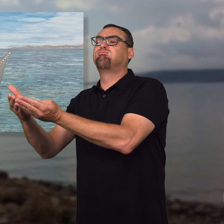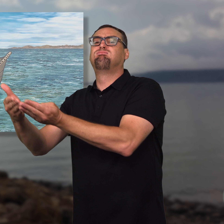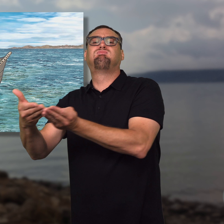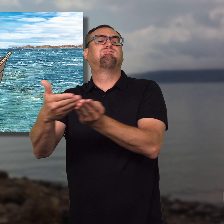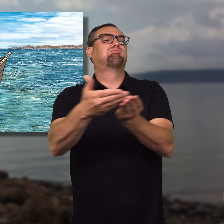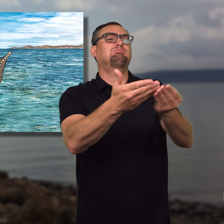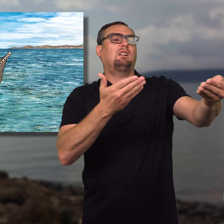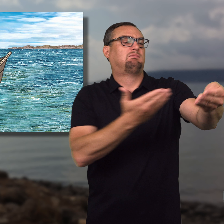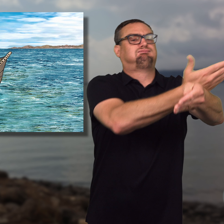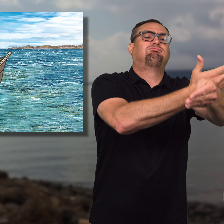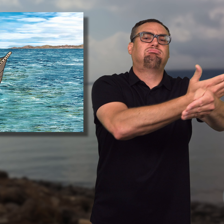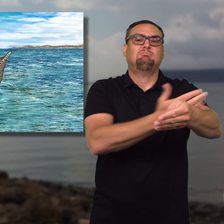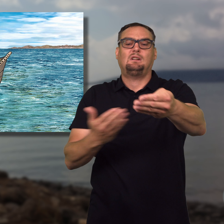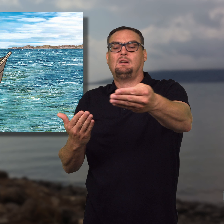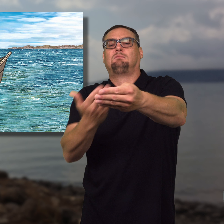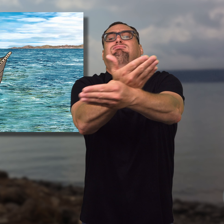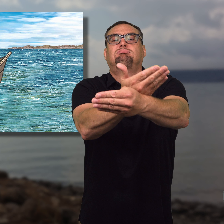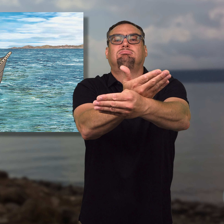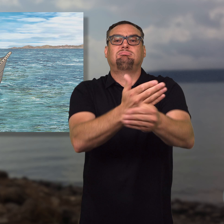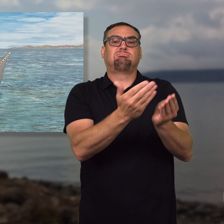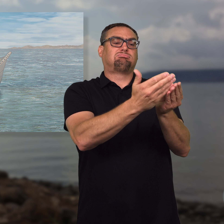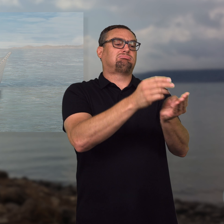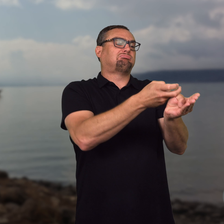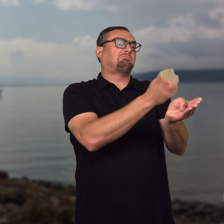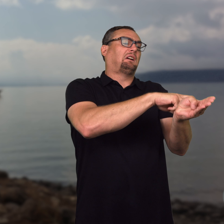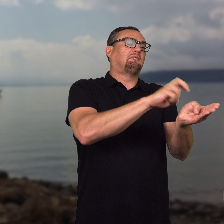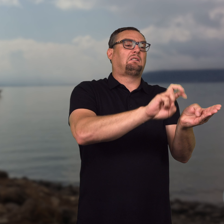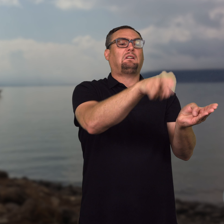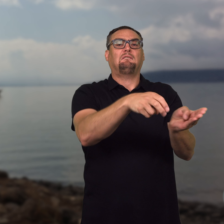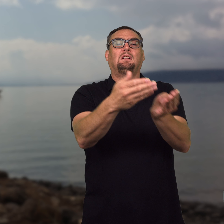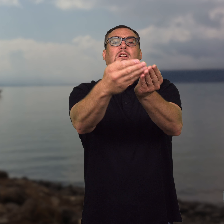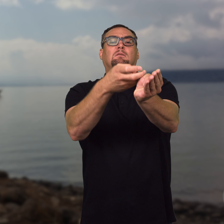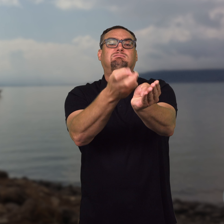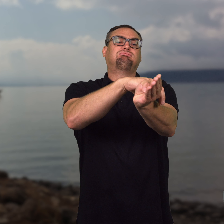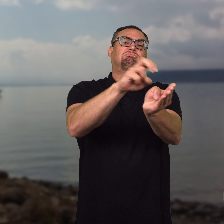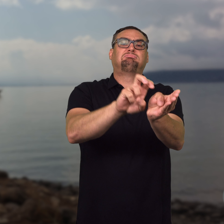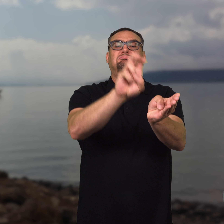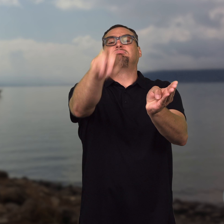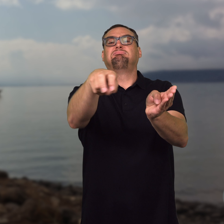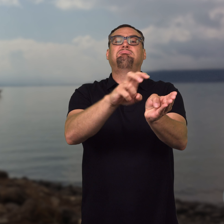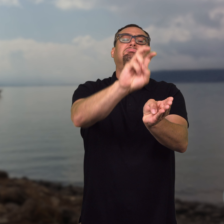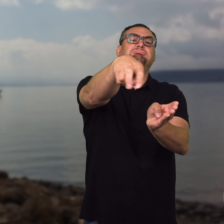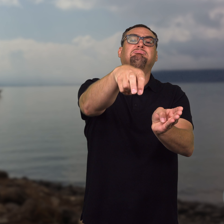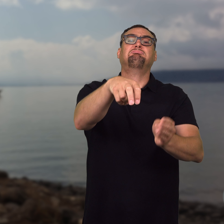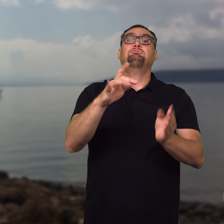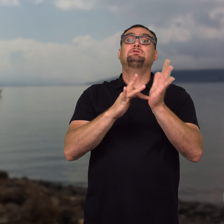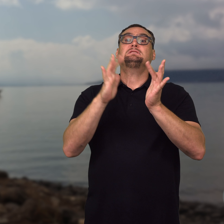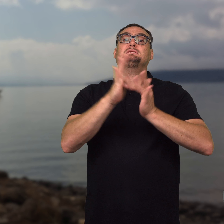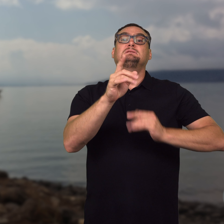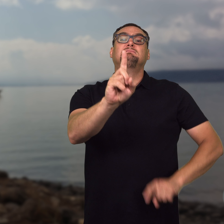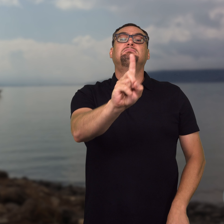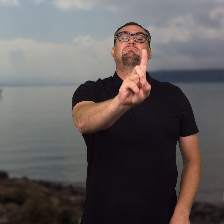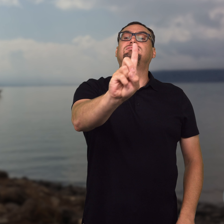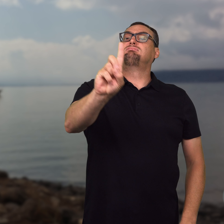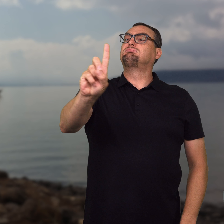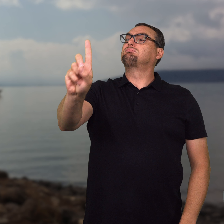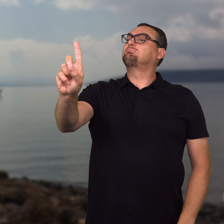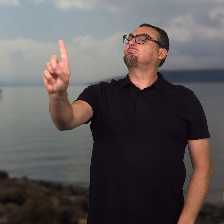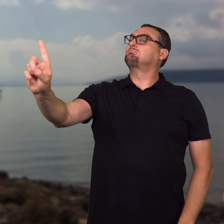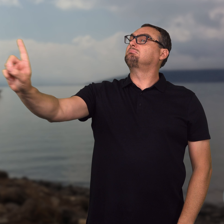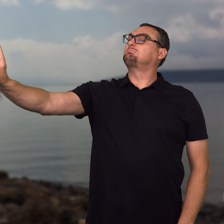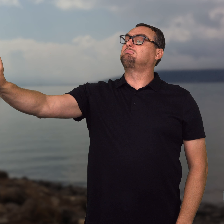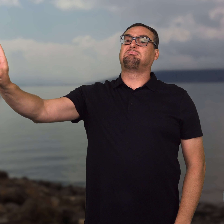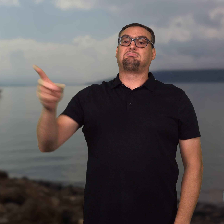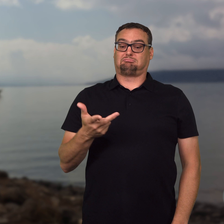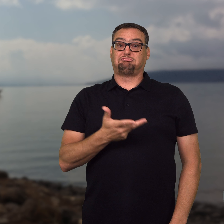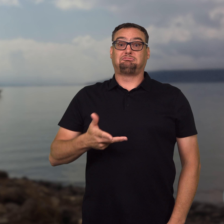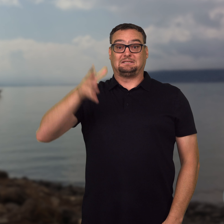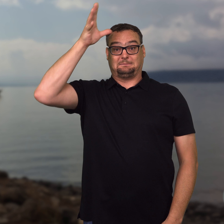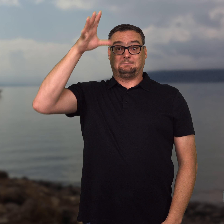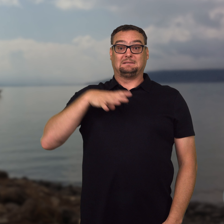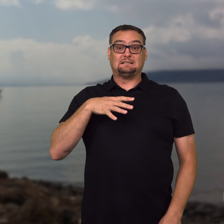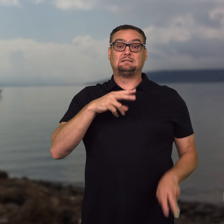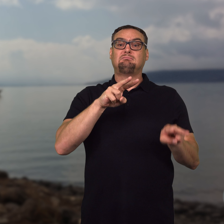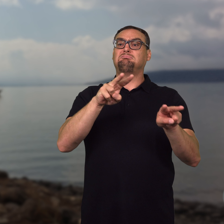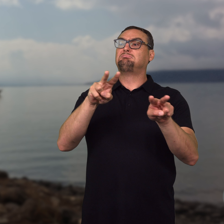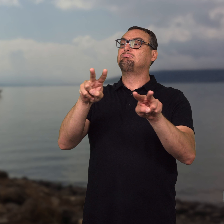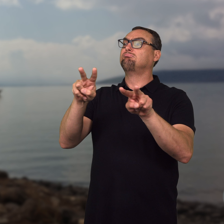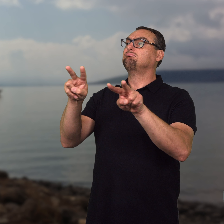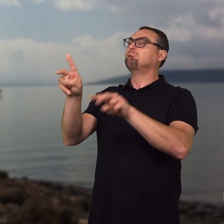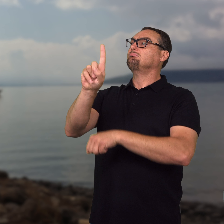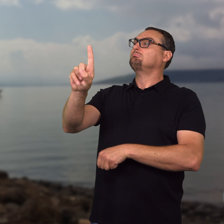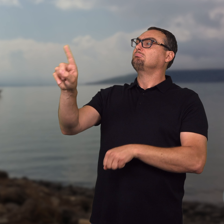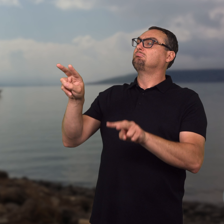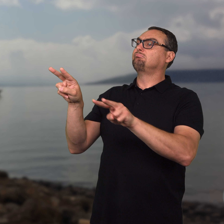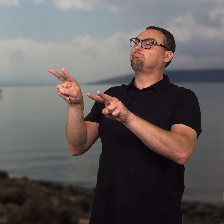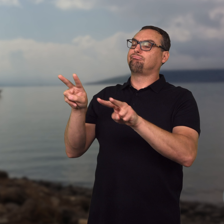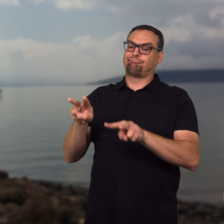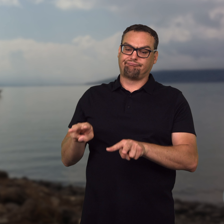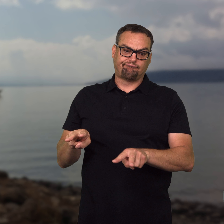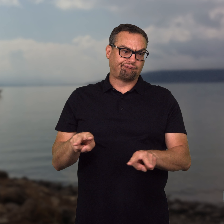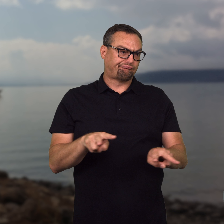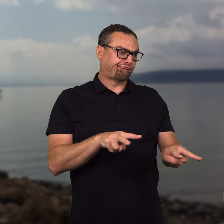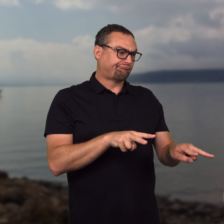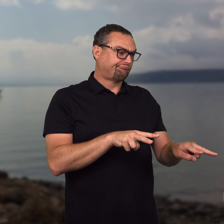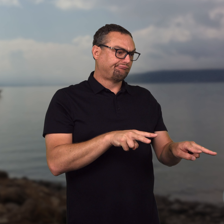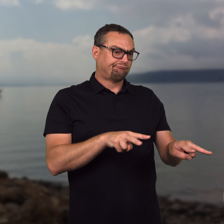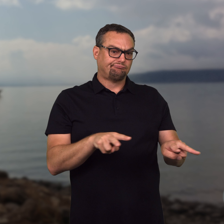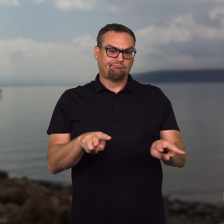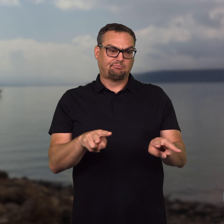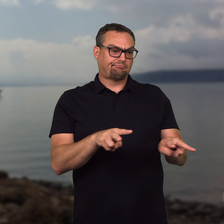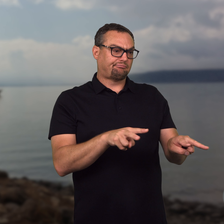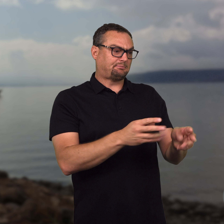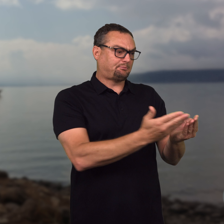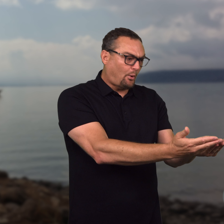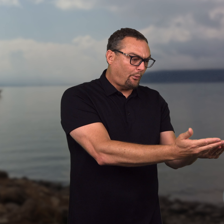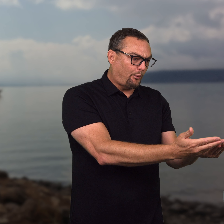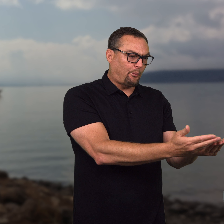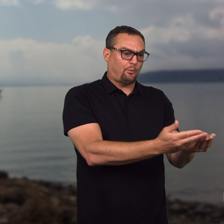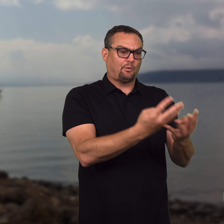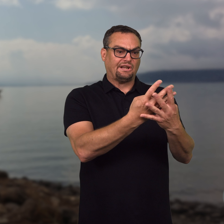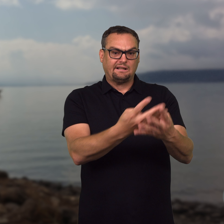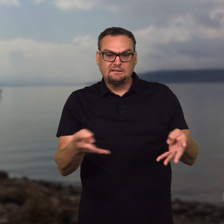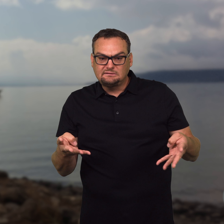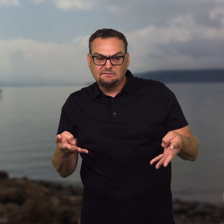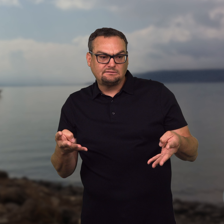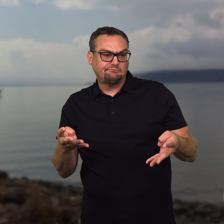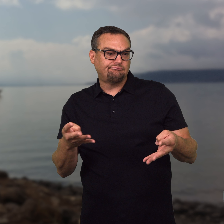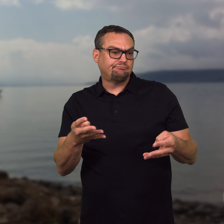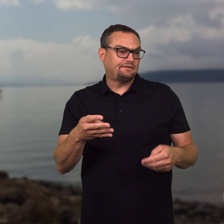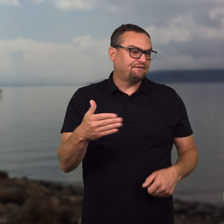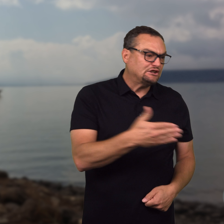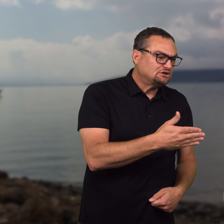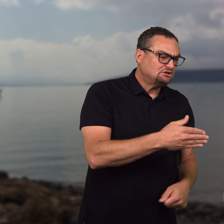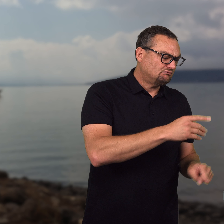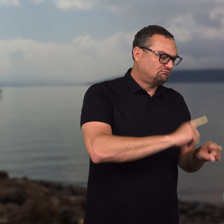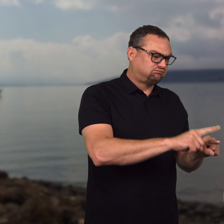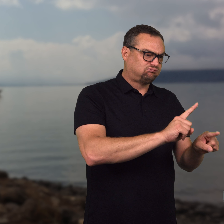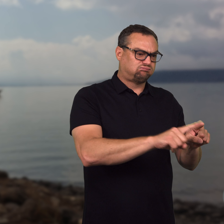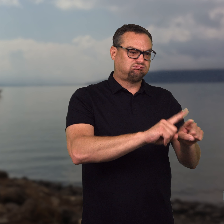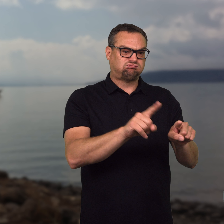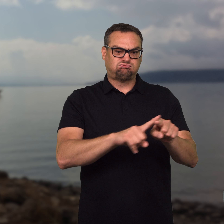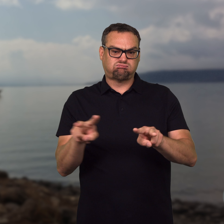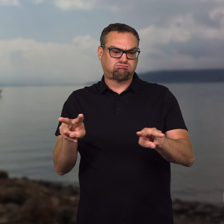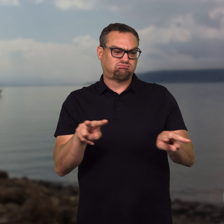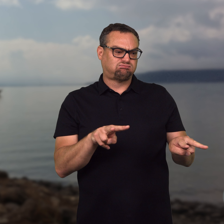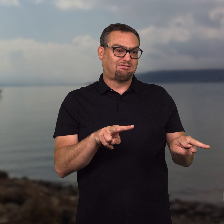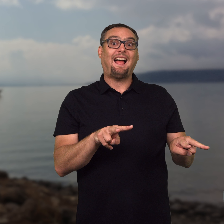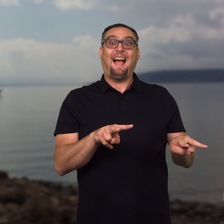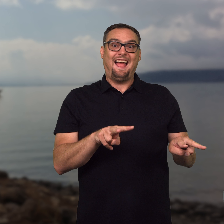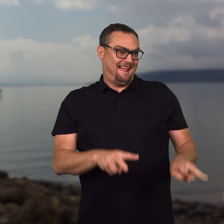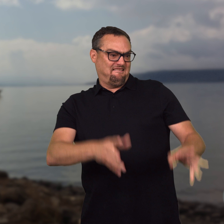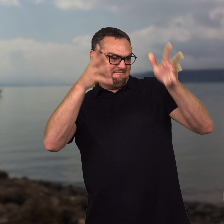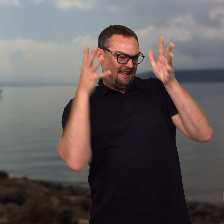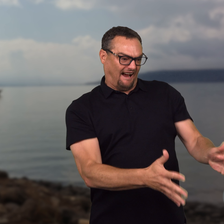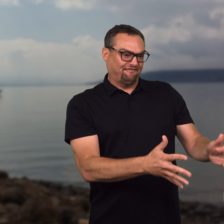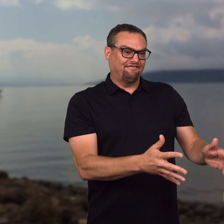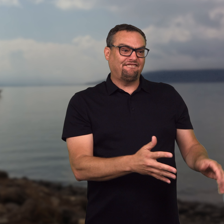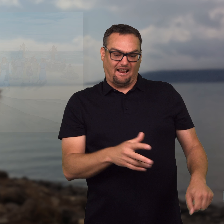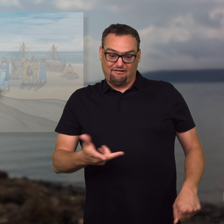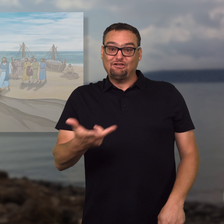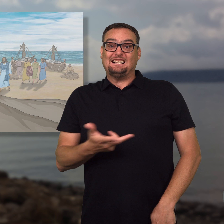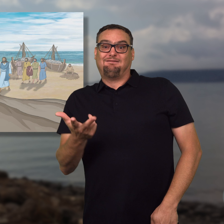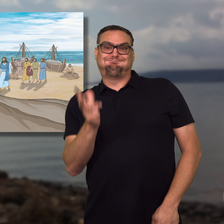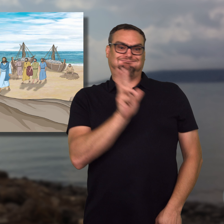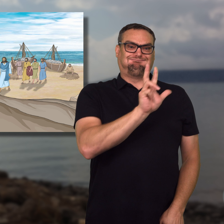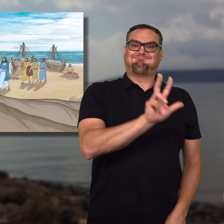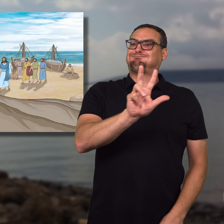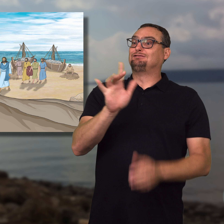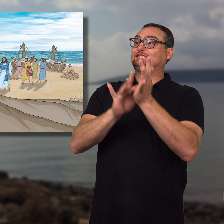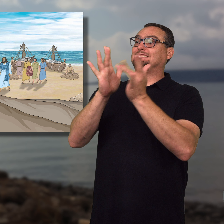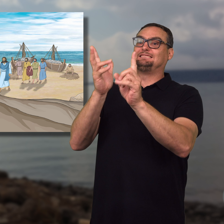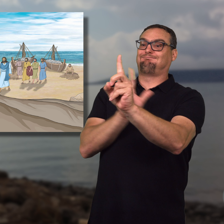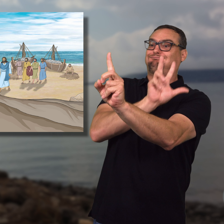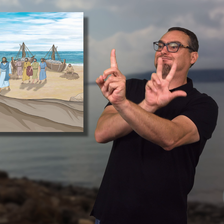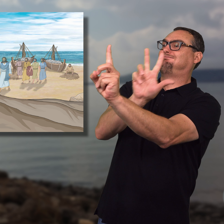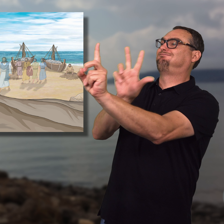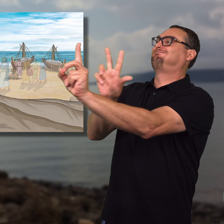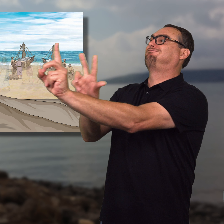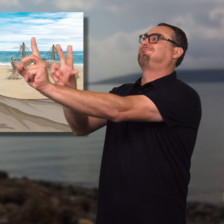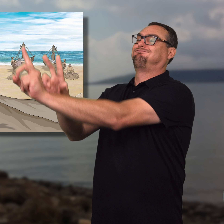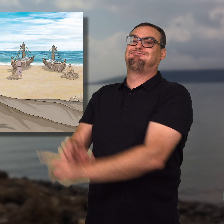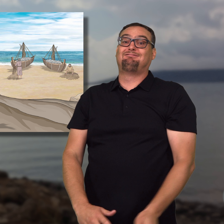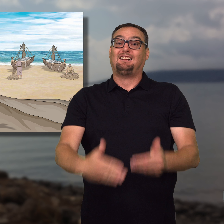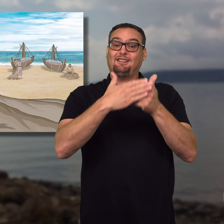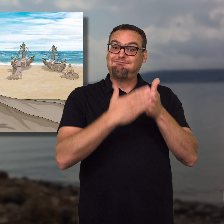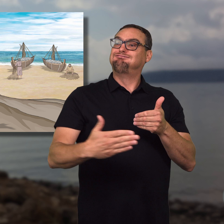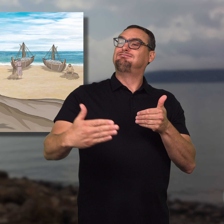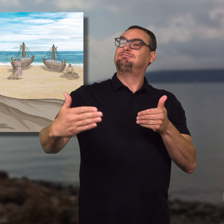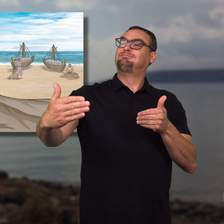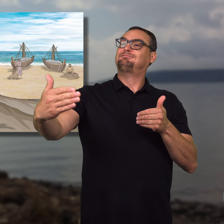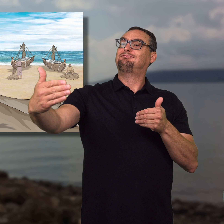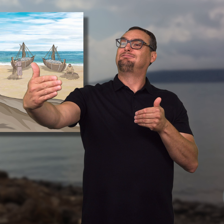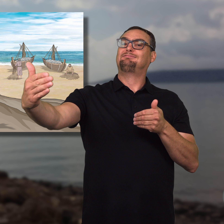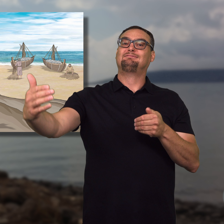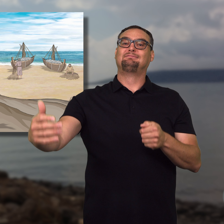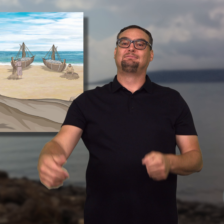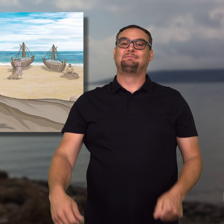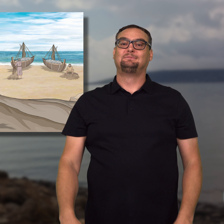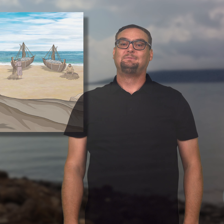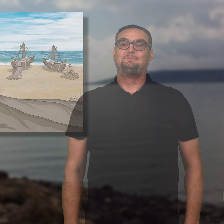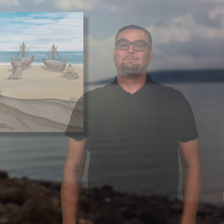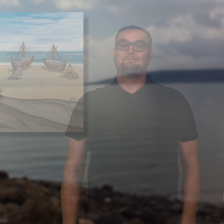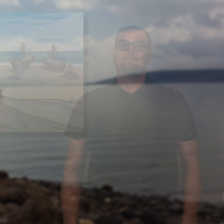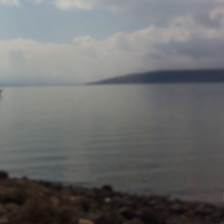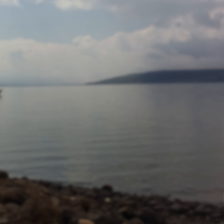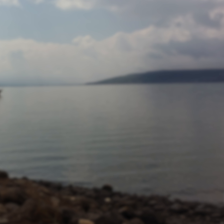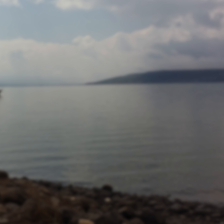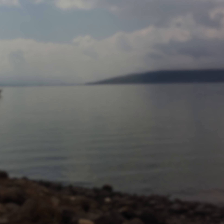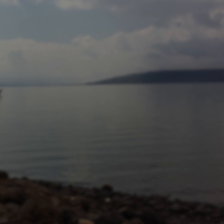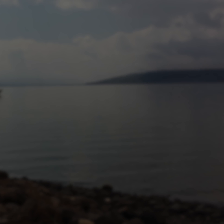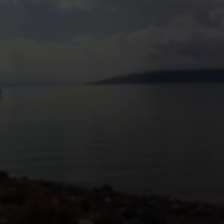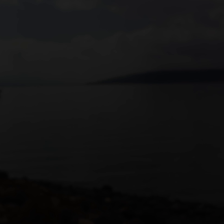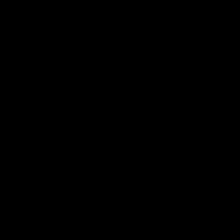And when they had brought their boats ashore, they left everything and followed Him.